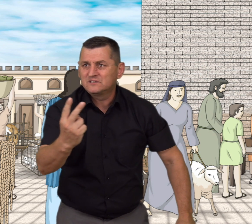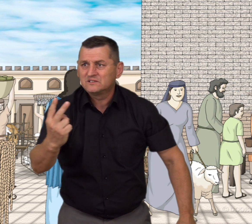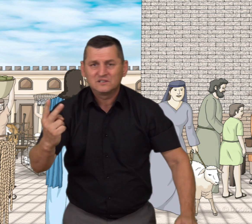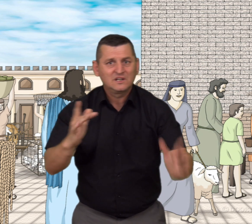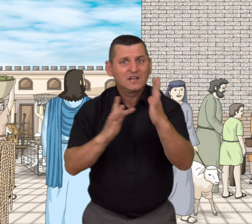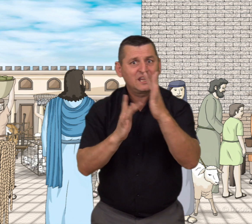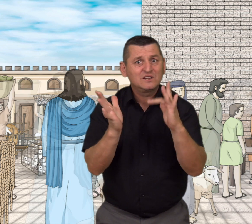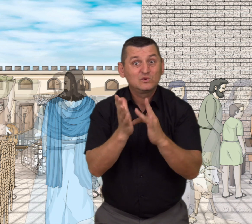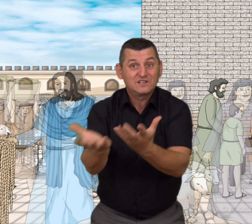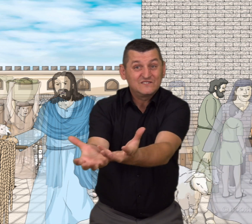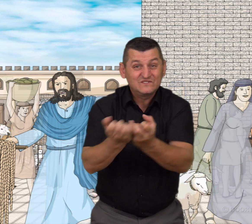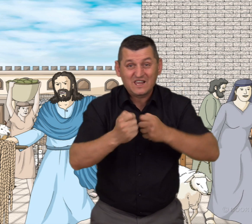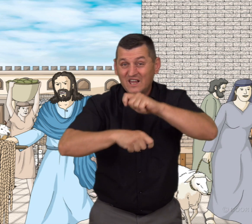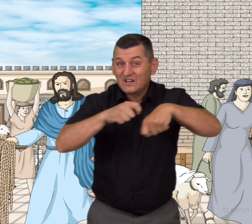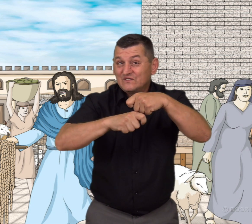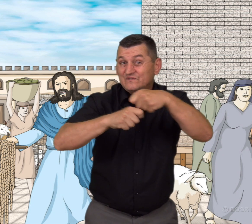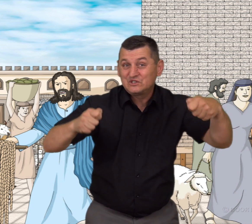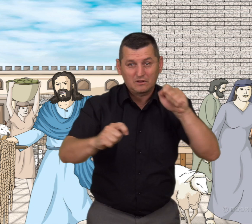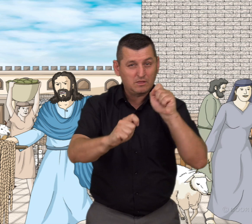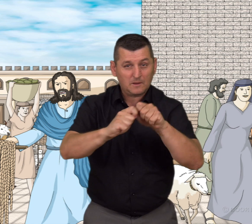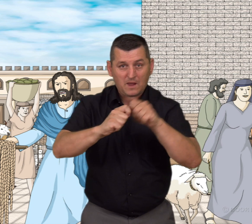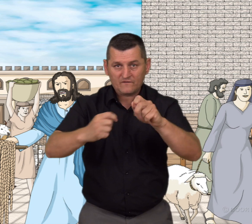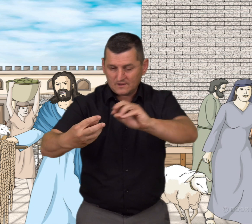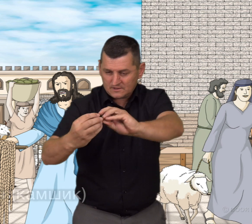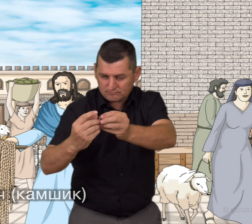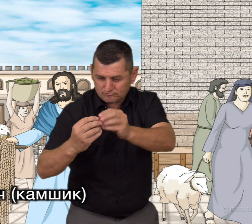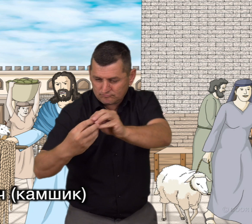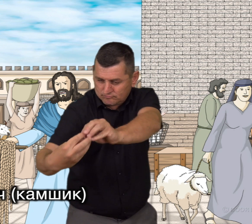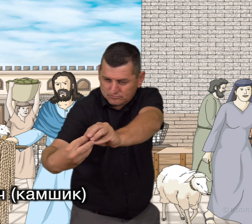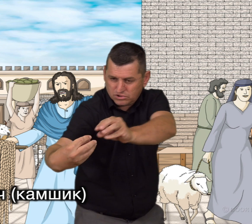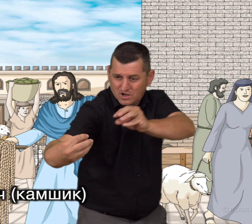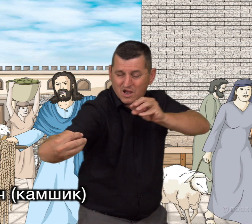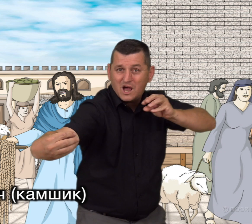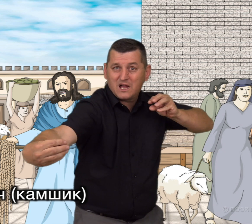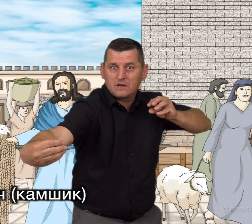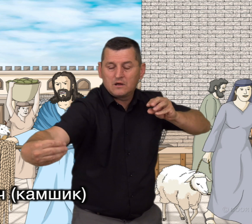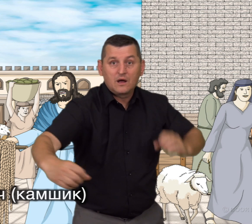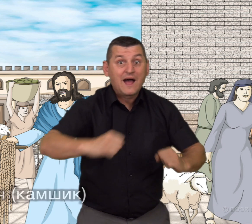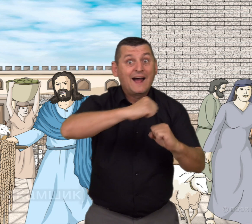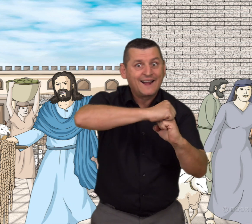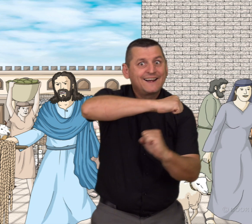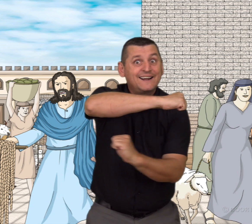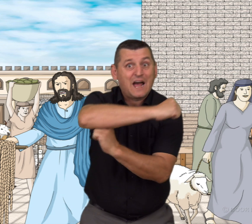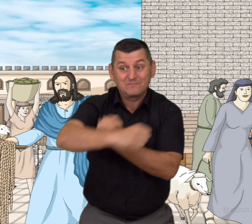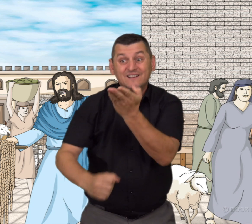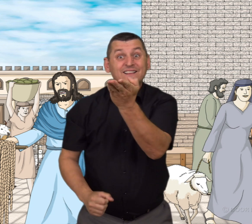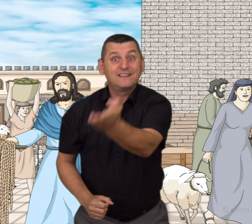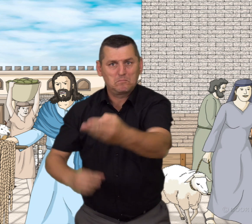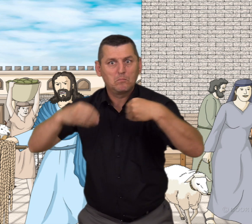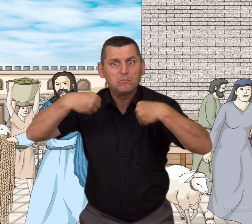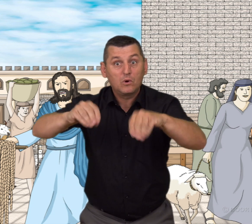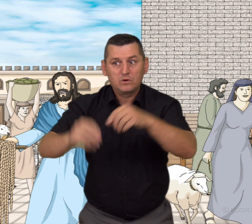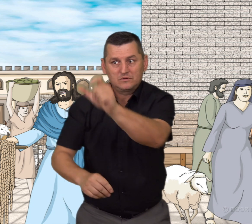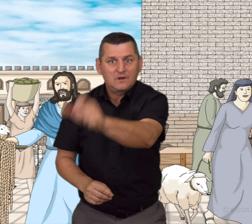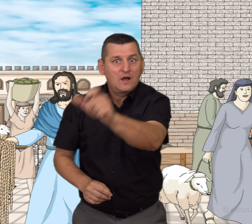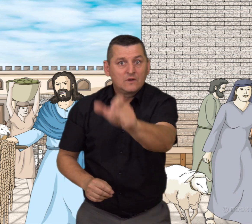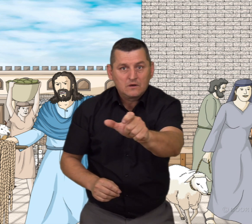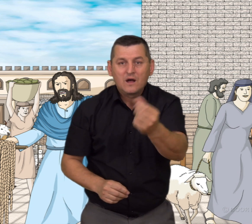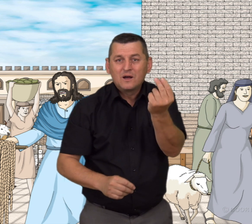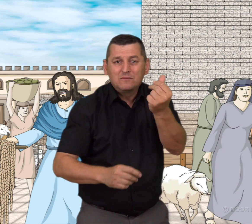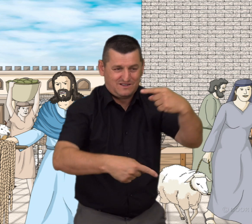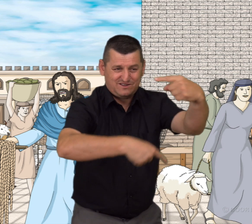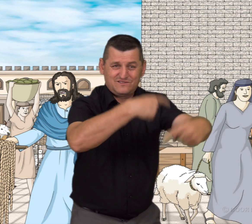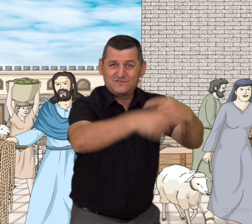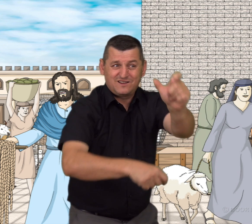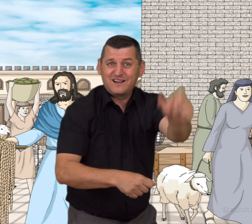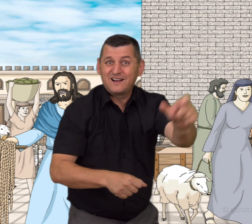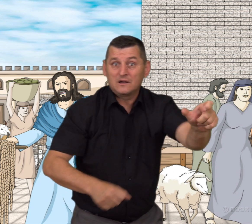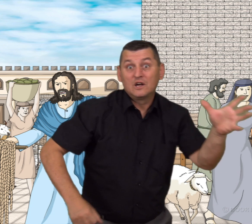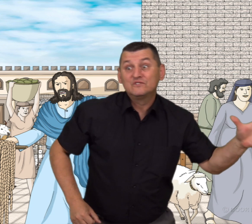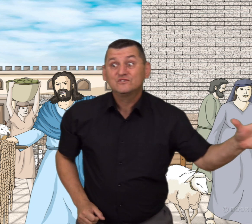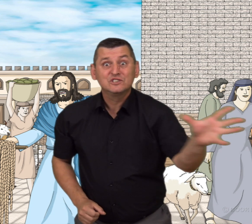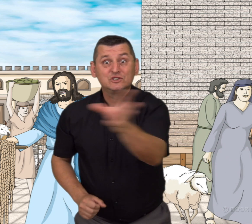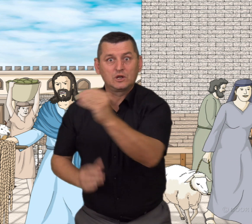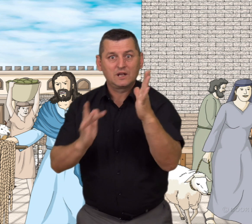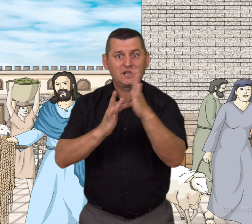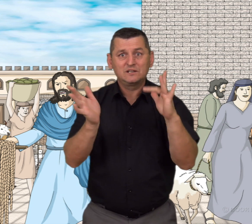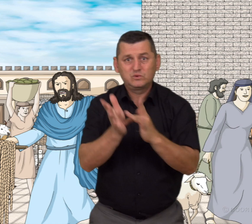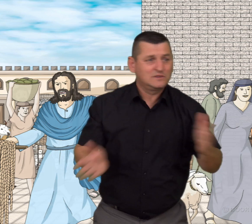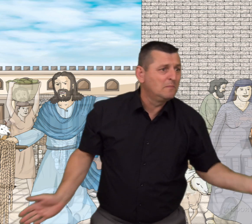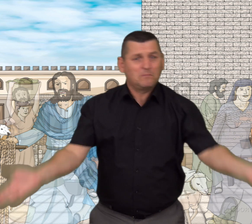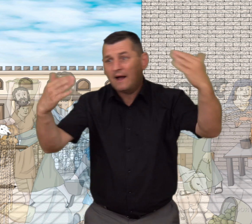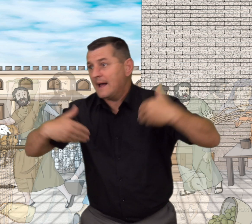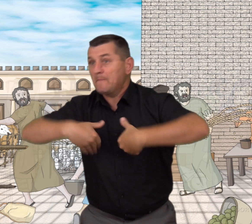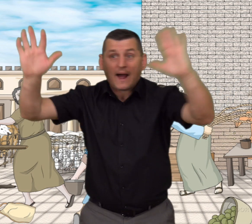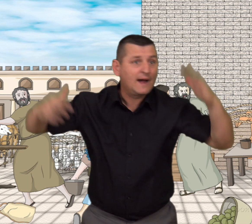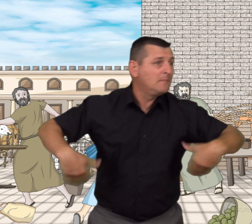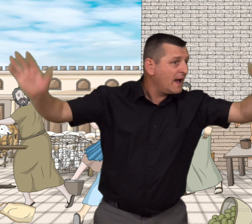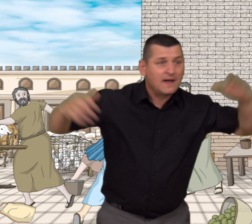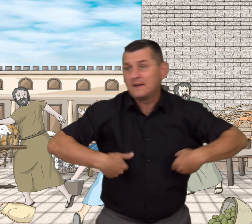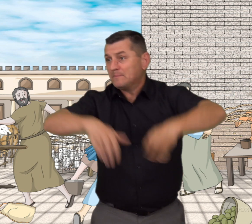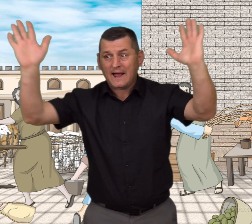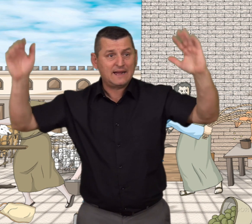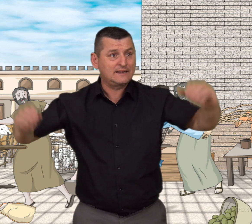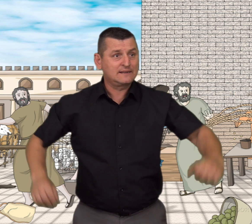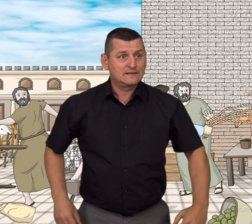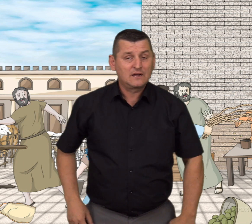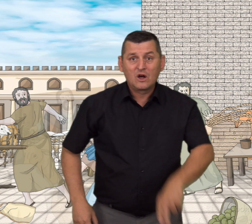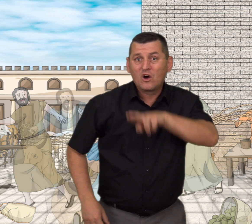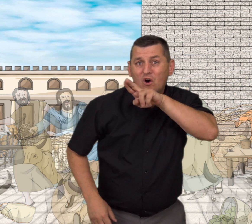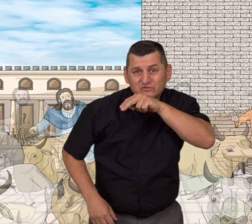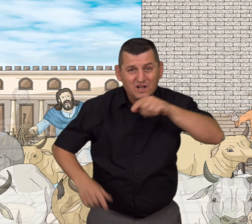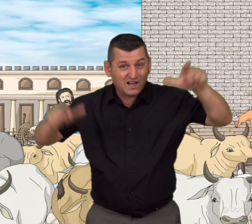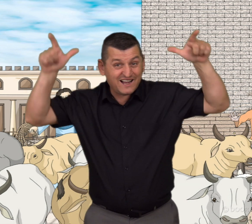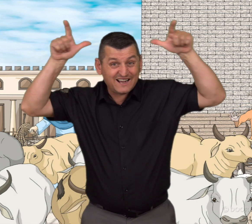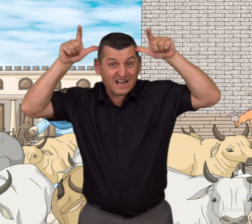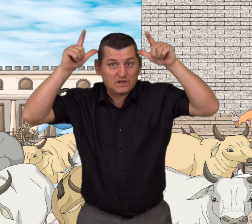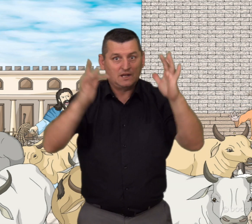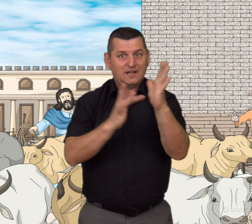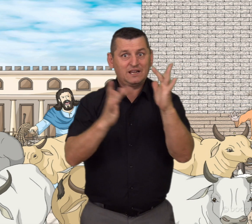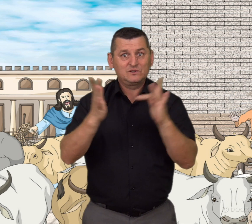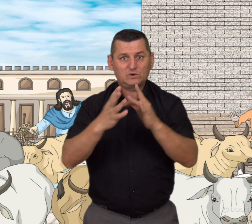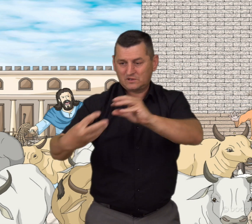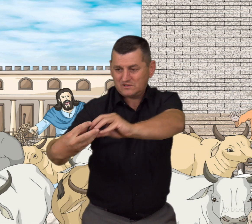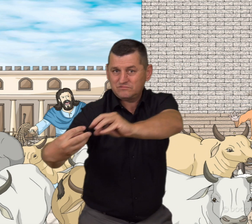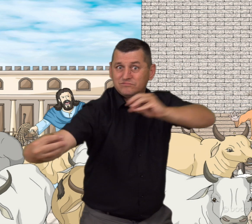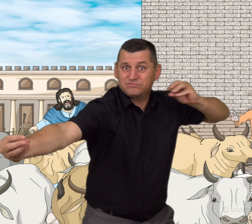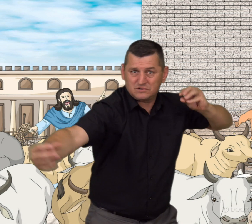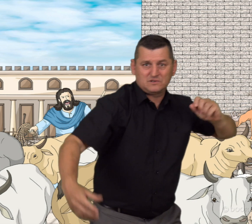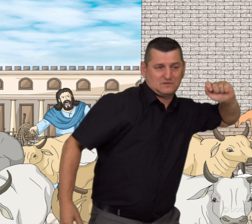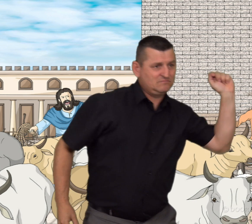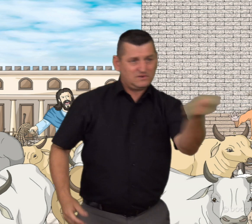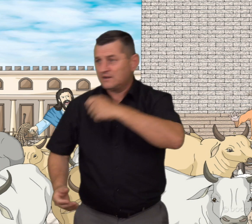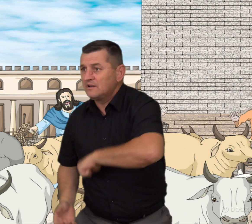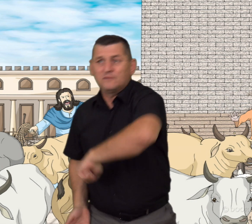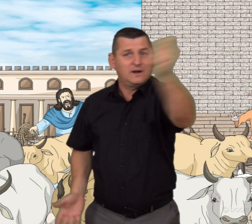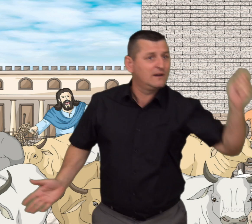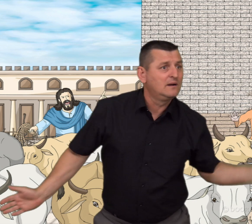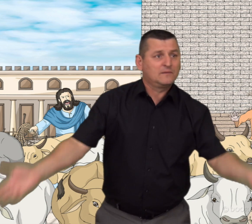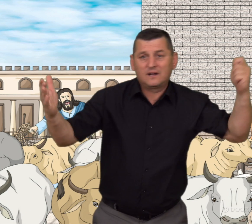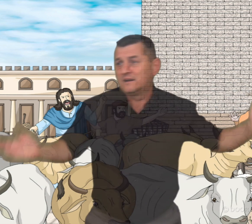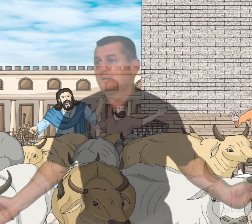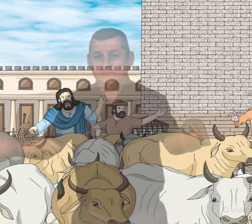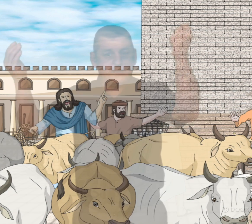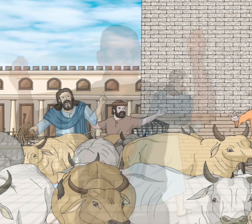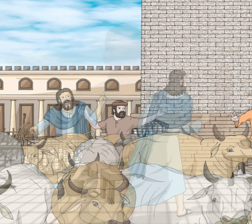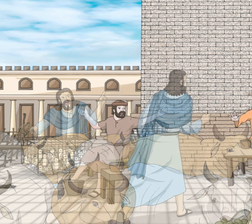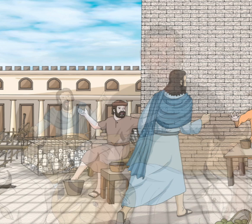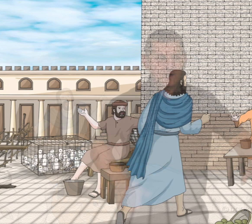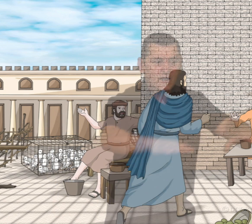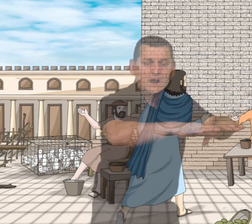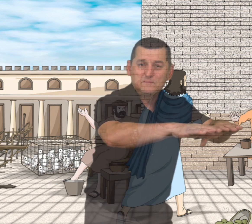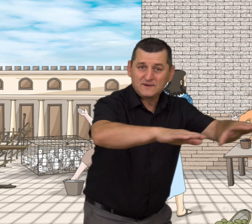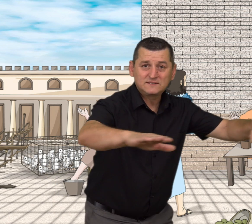So He made a whip out of cords and drove all from the temple courts, both sheep and cattle.